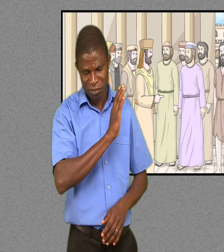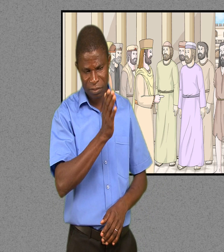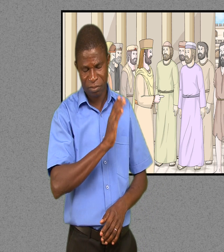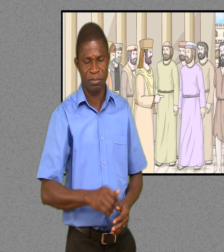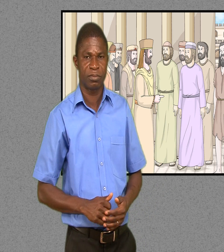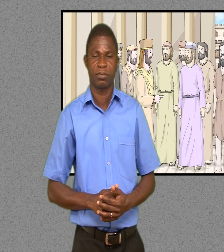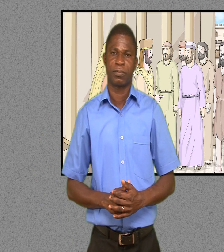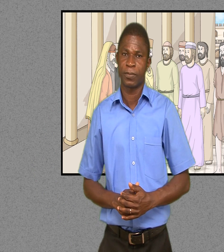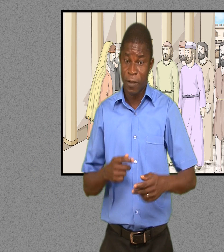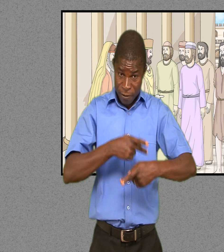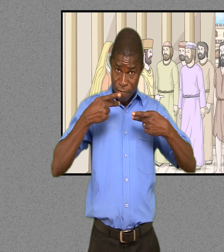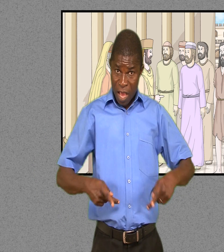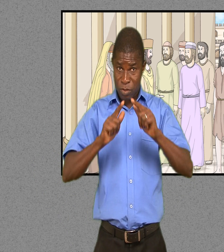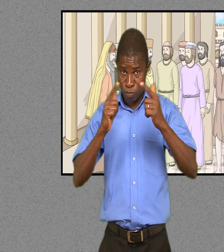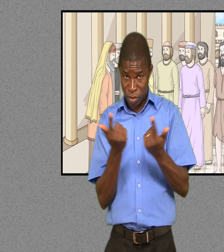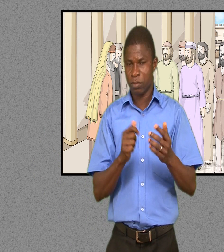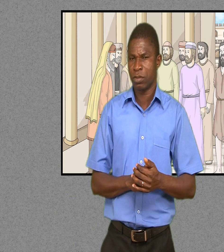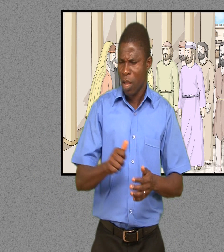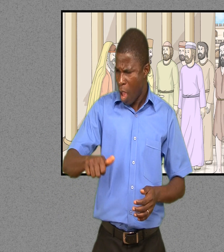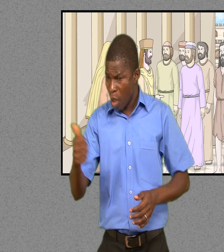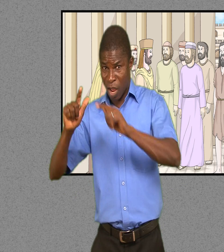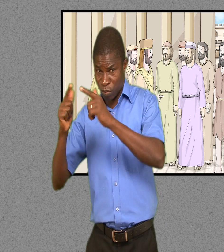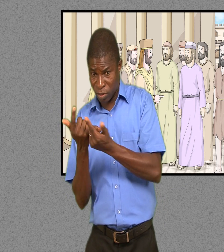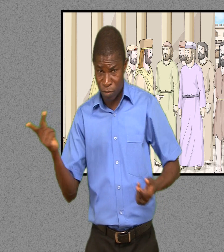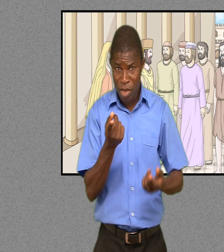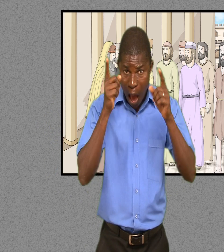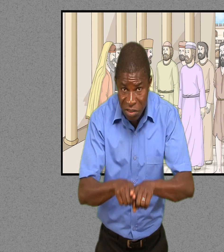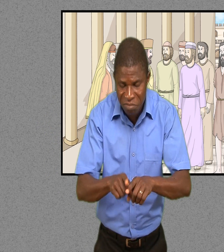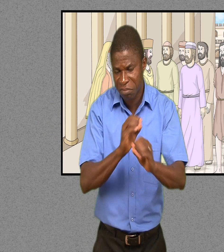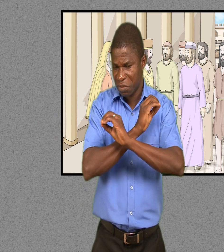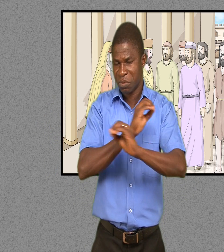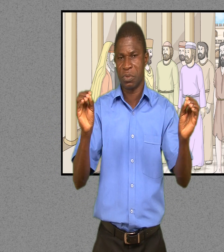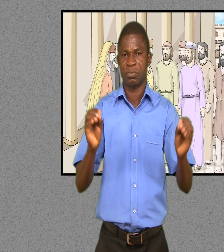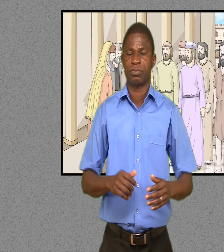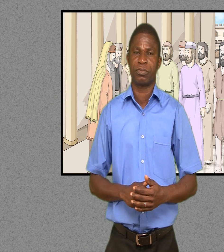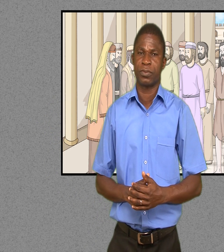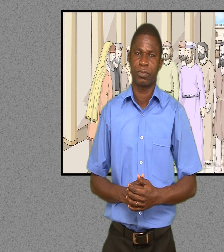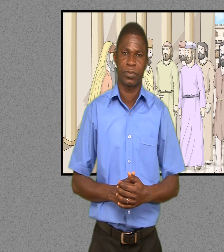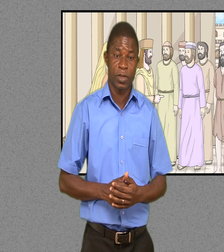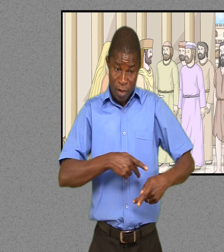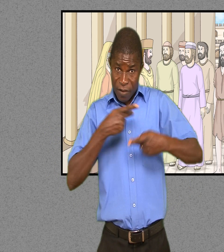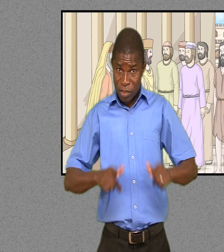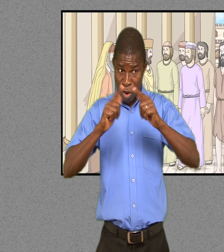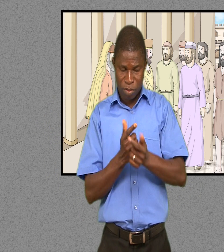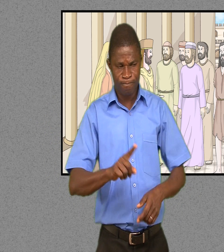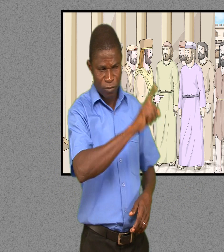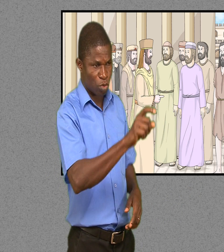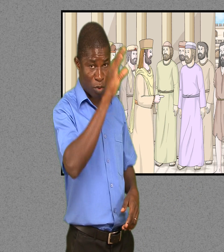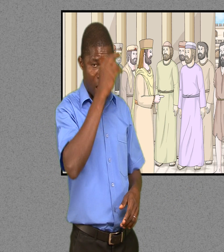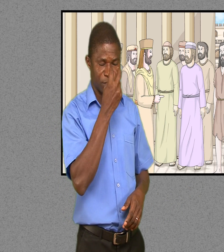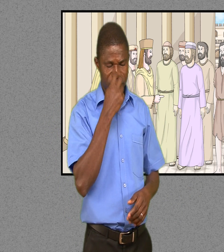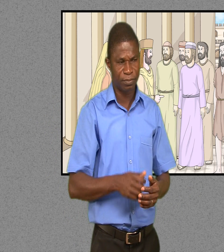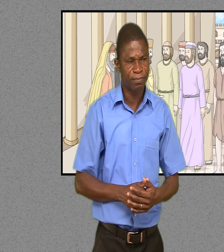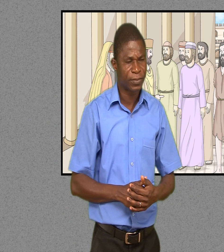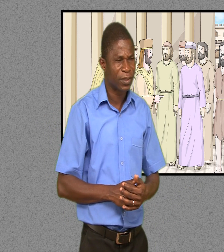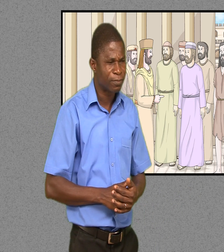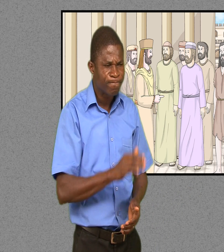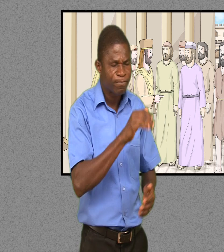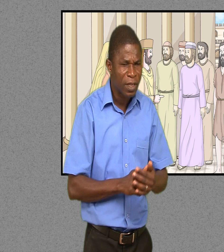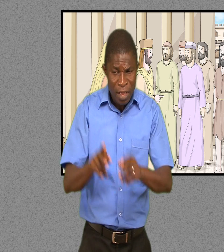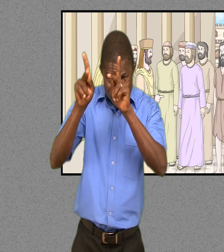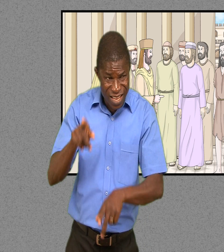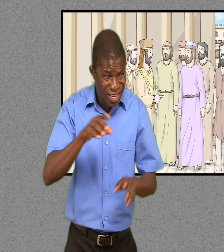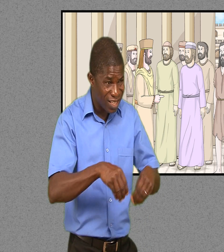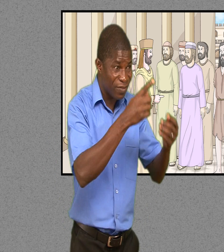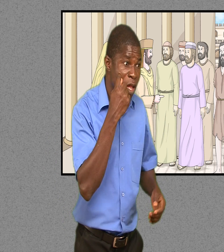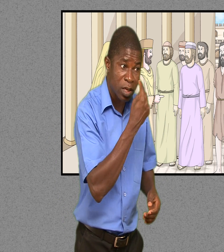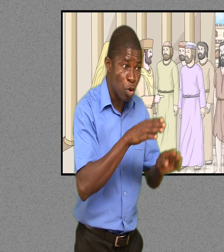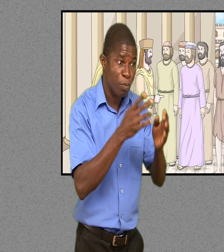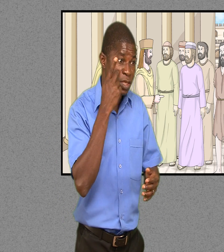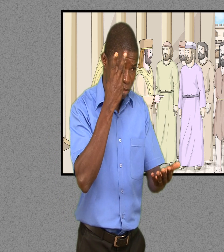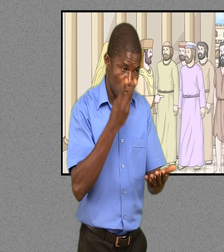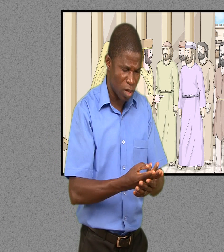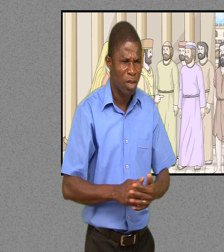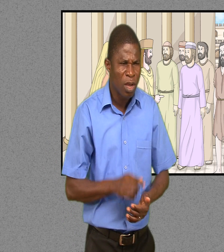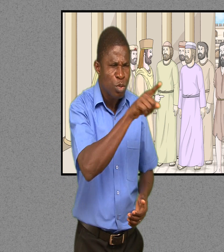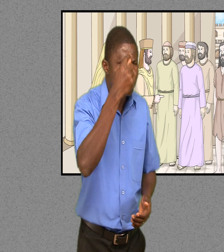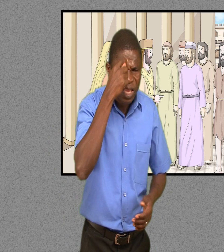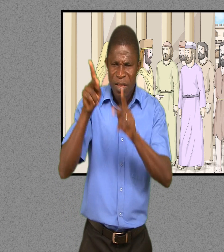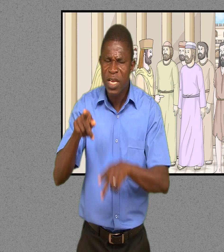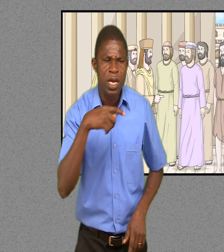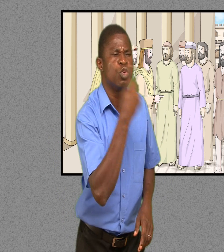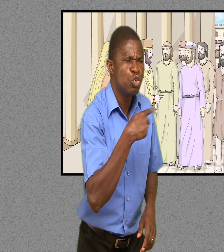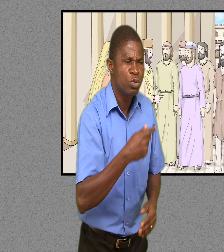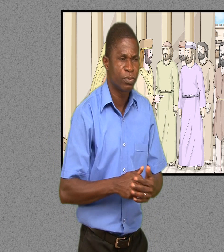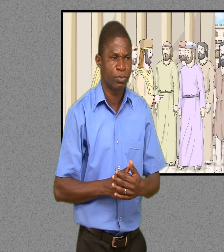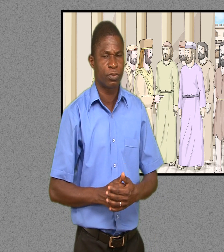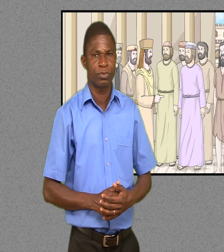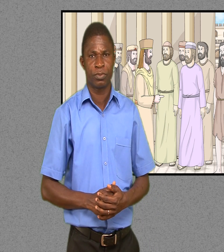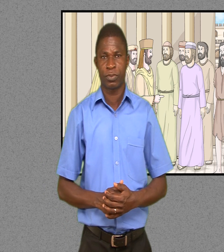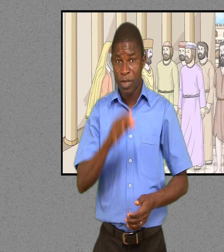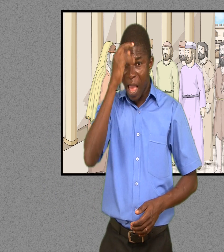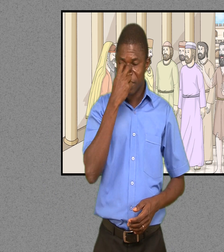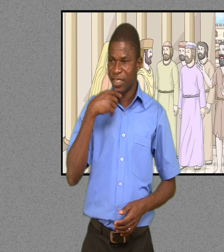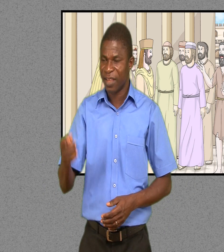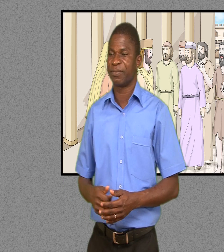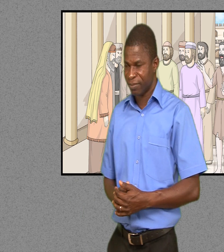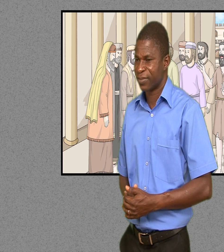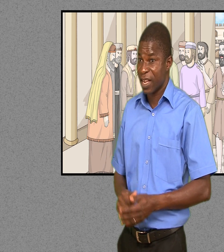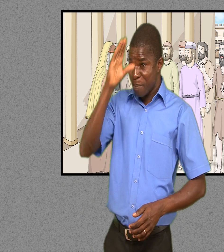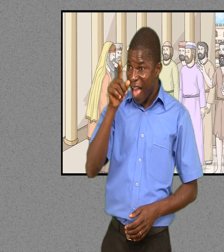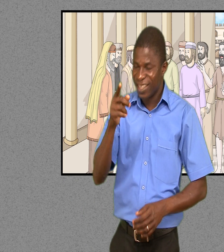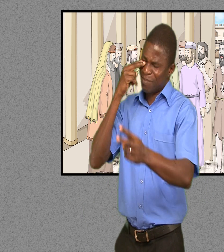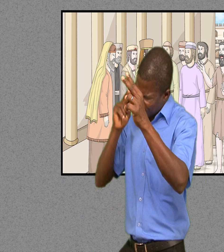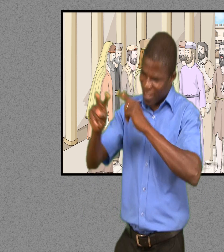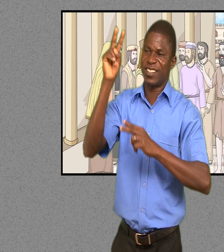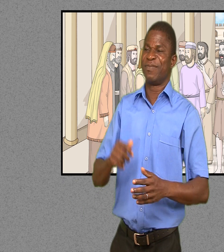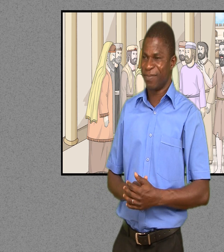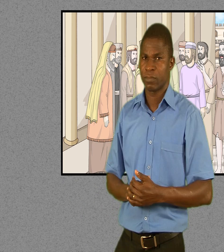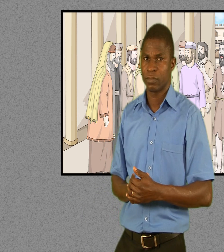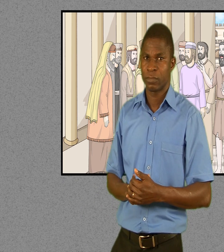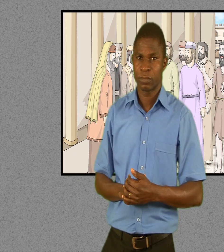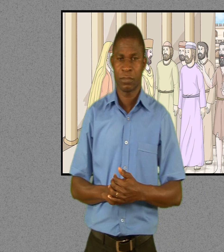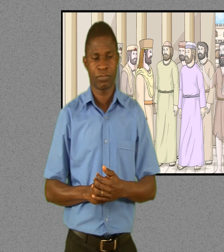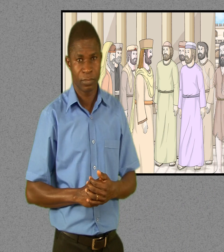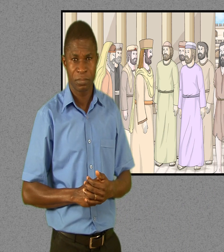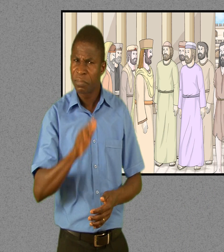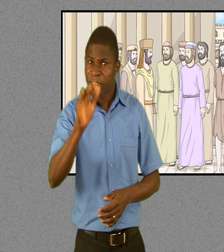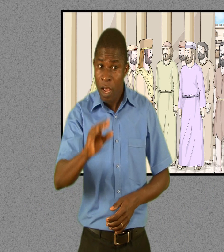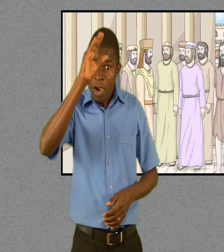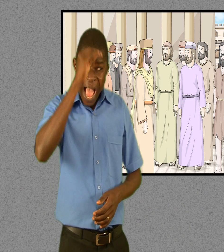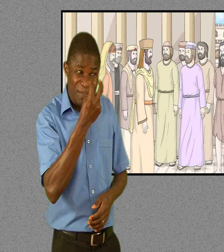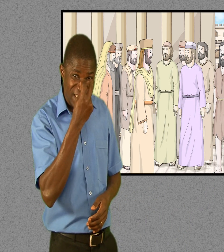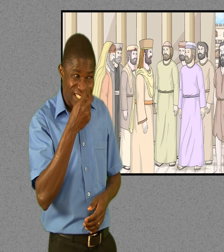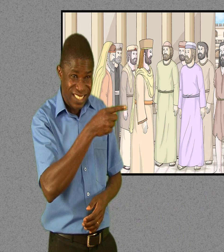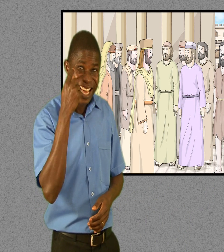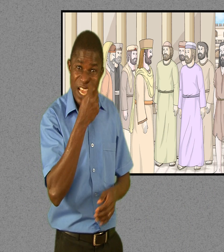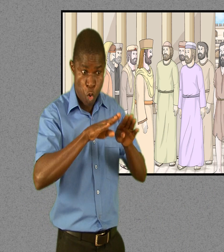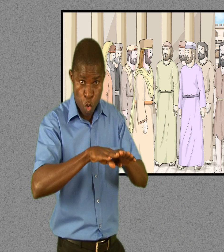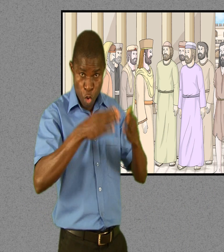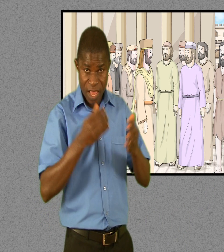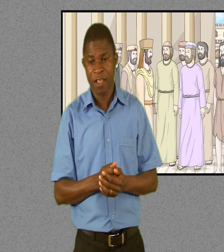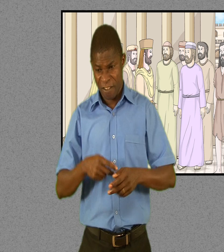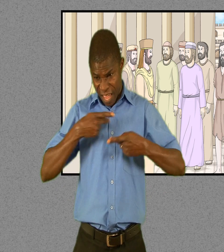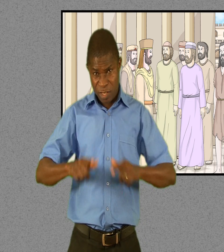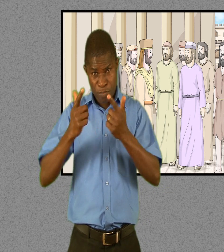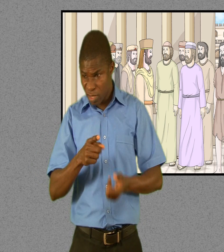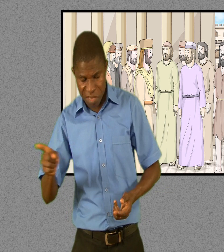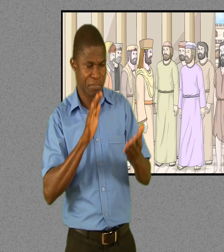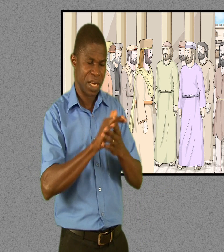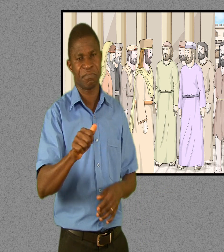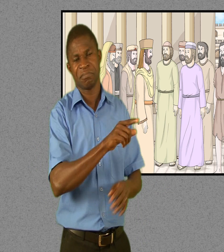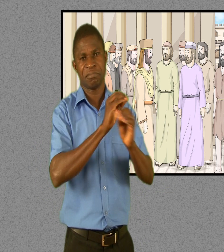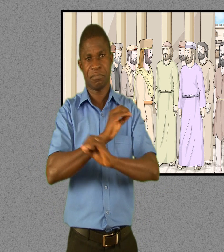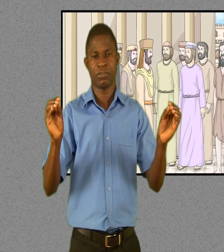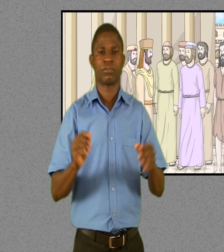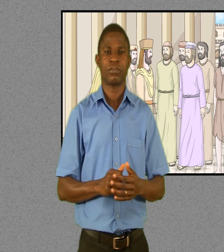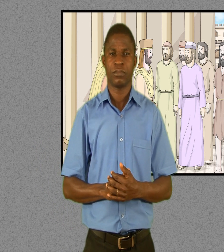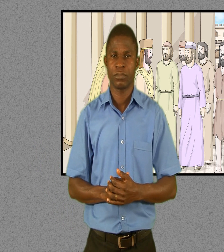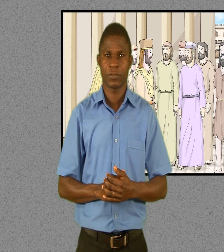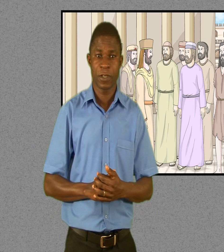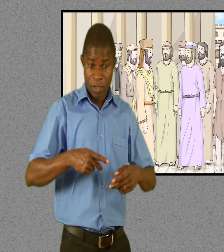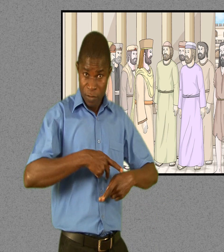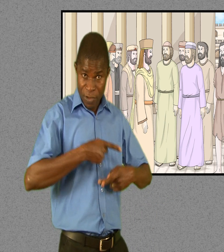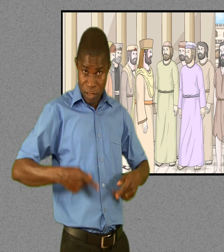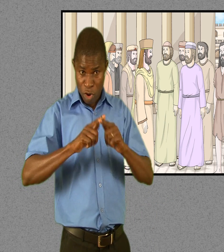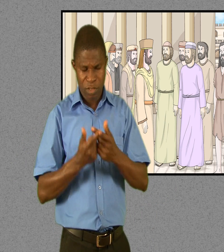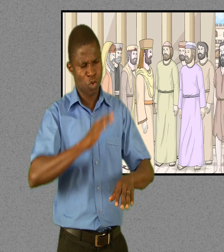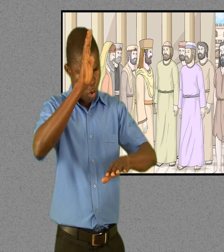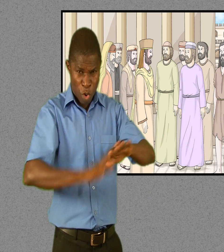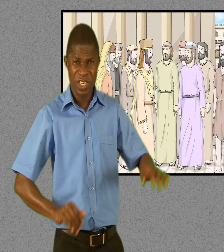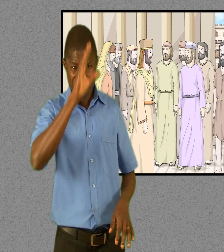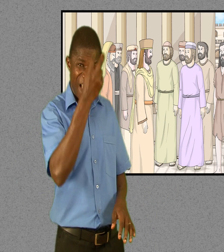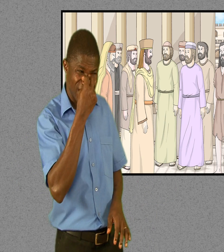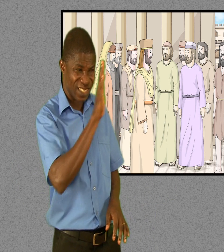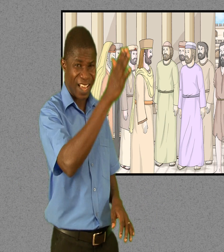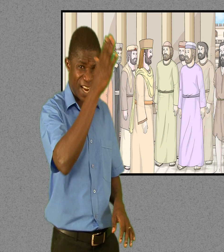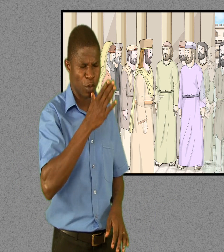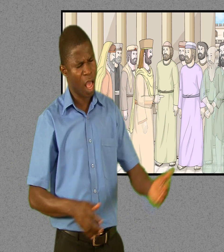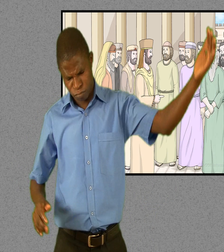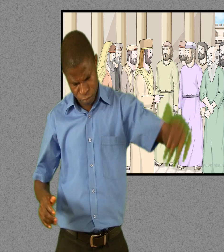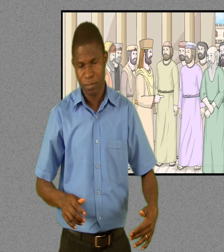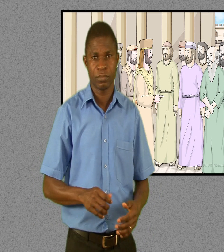And there was division among them. So once again they asked the man who had been blind, “What do you say about Him, since it was your eyes He opened?” “He is a prophet,” the man replied.